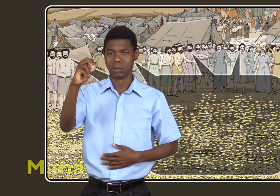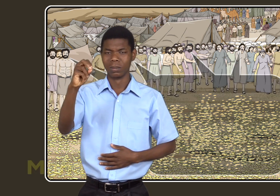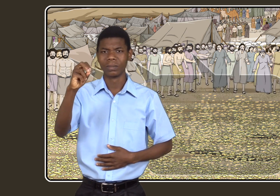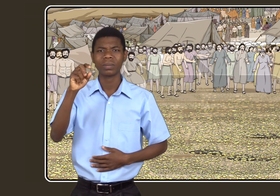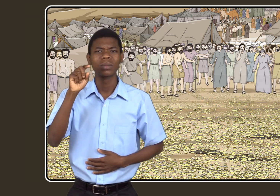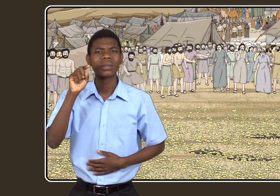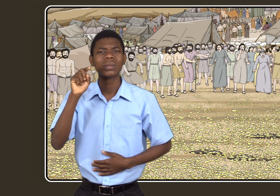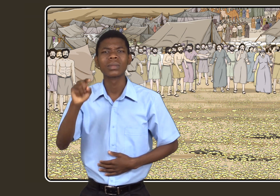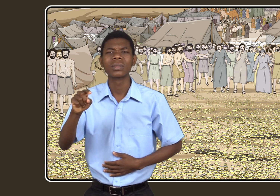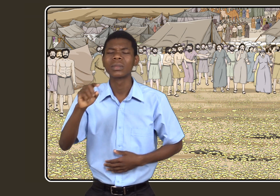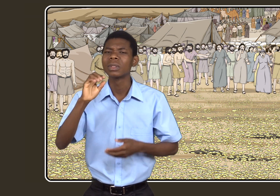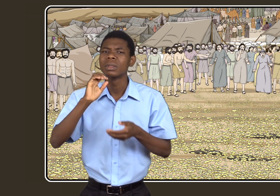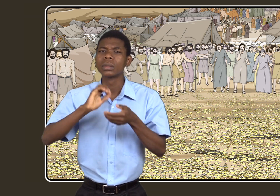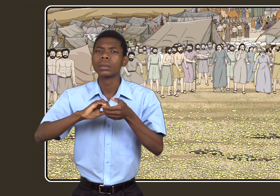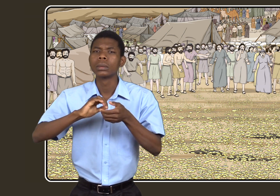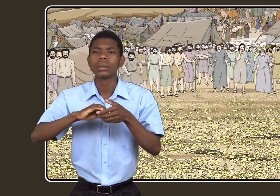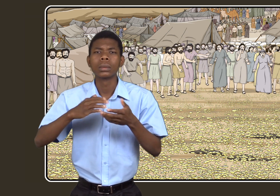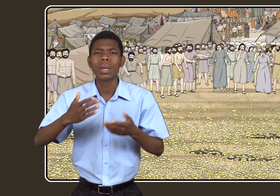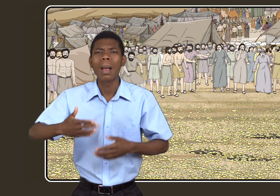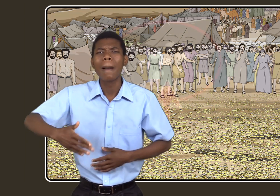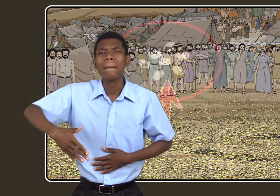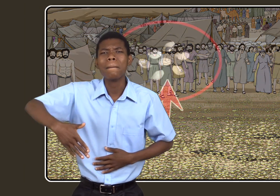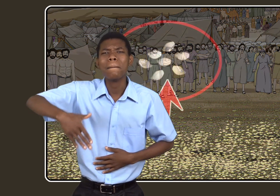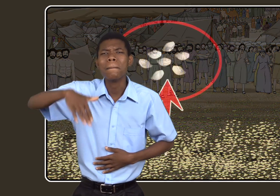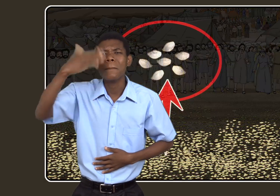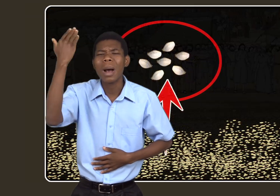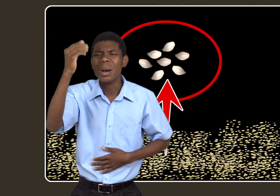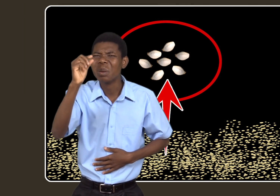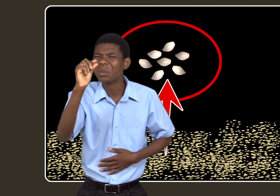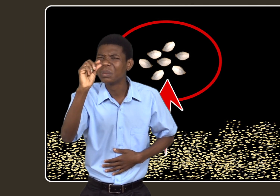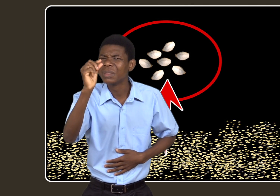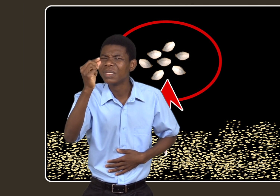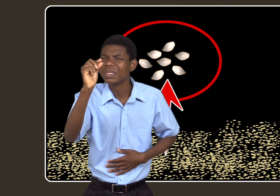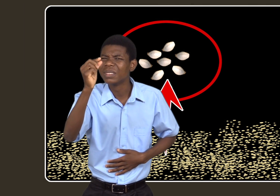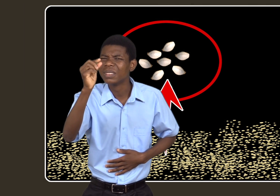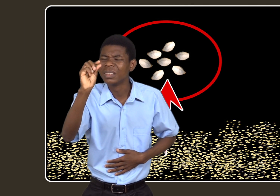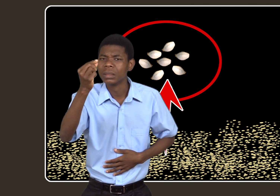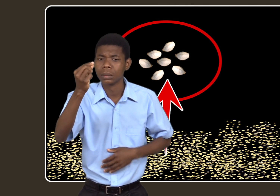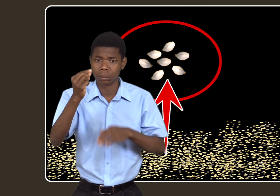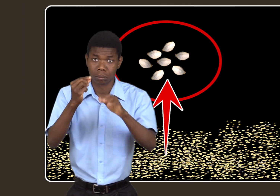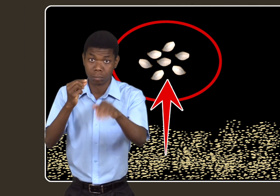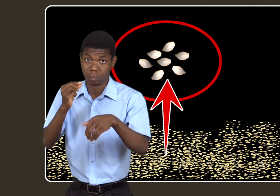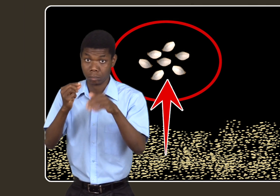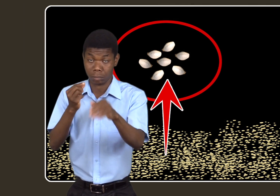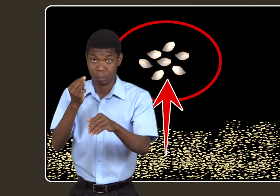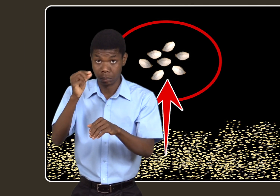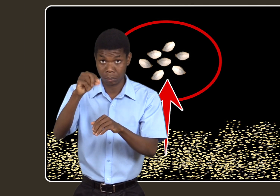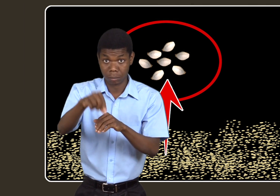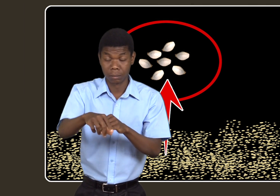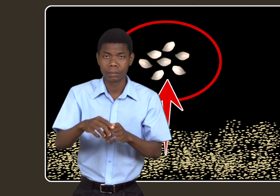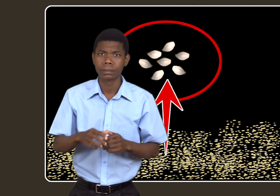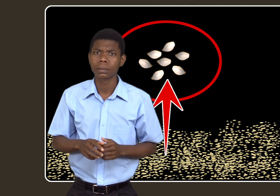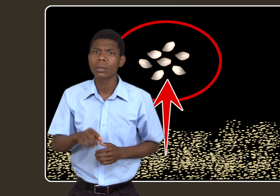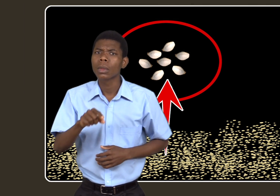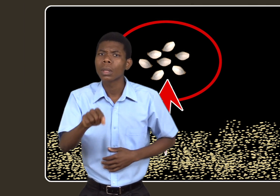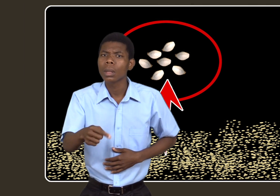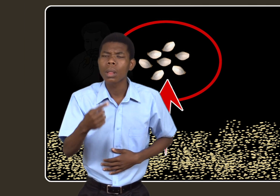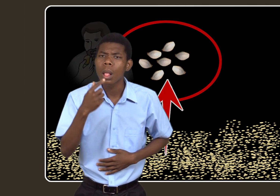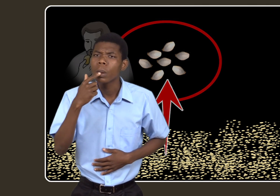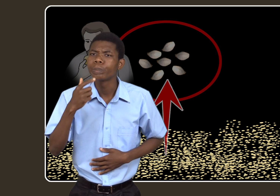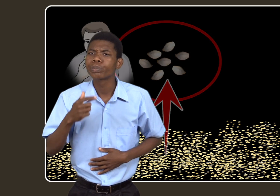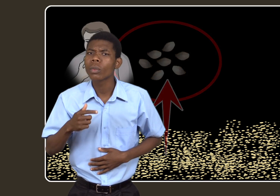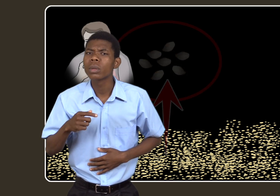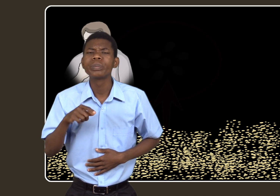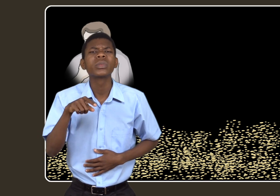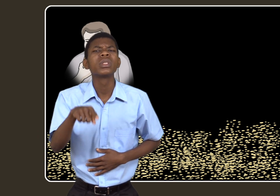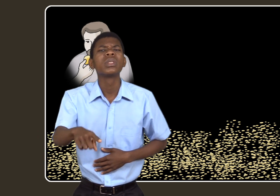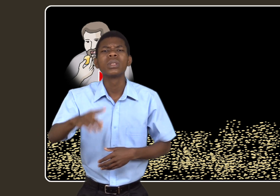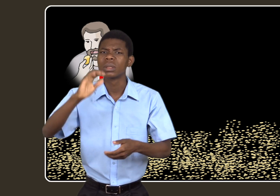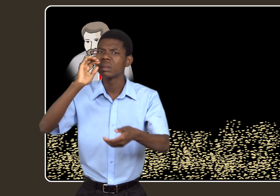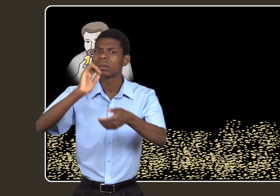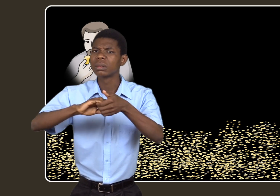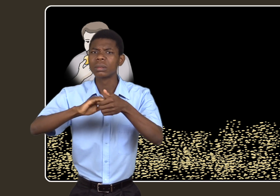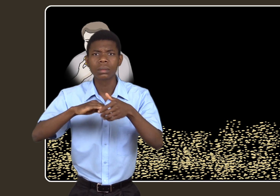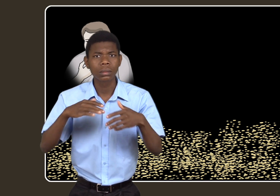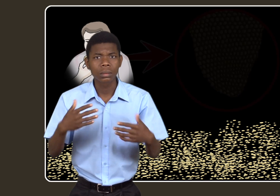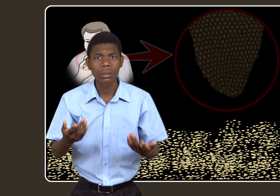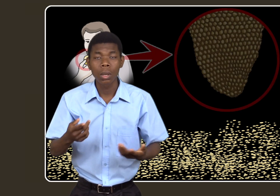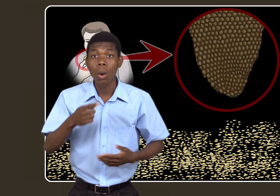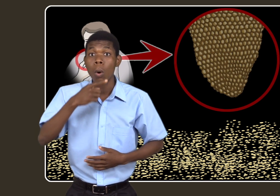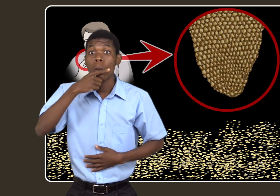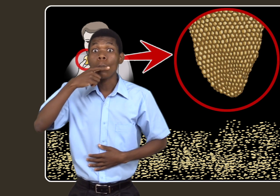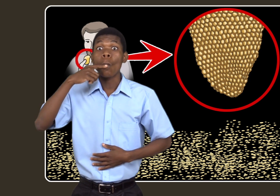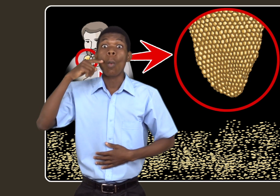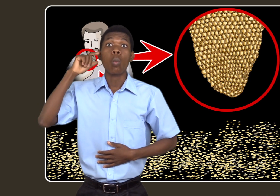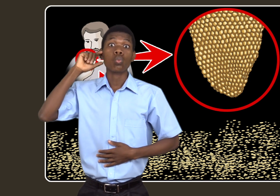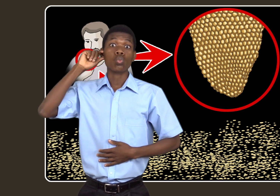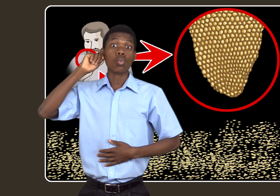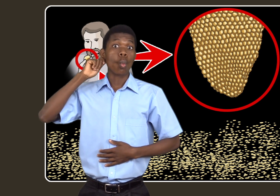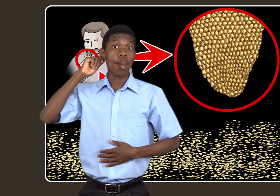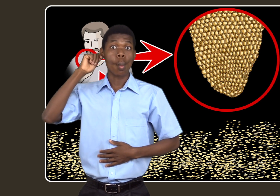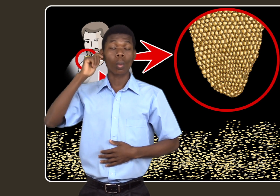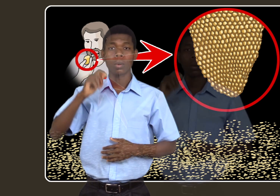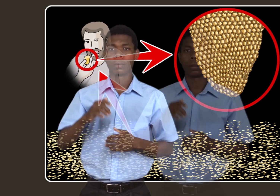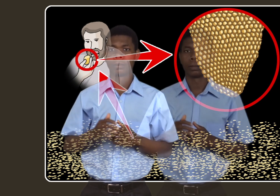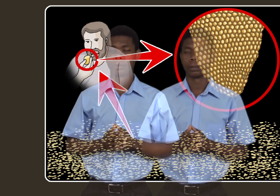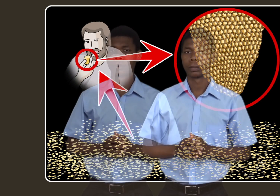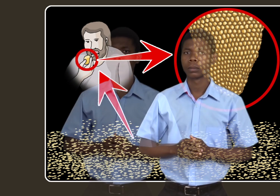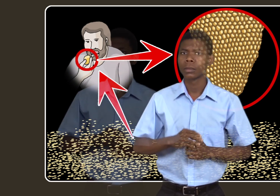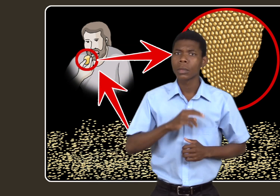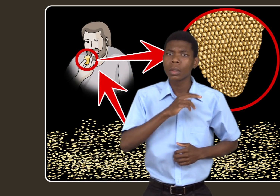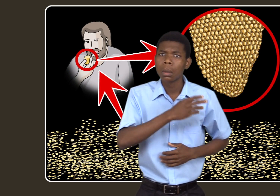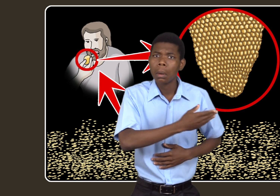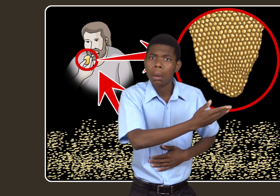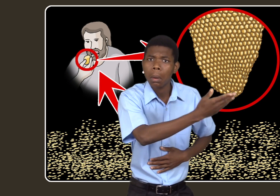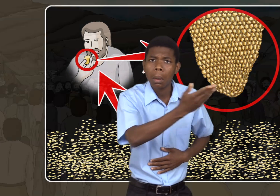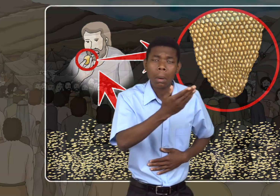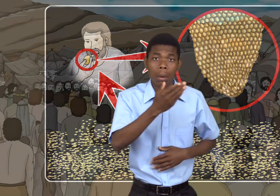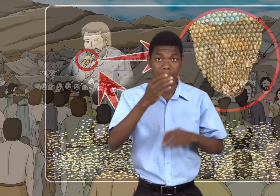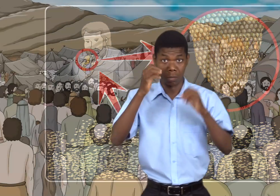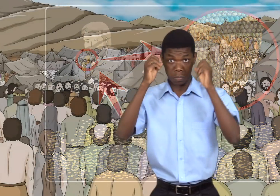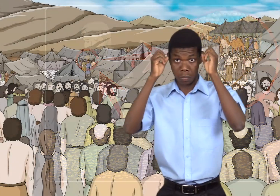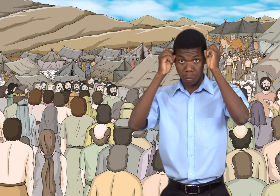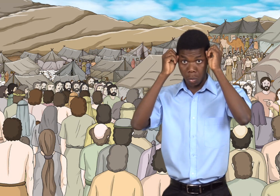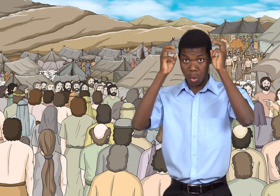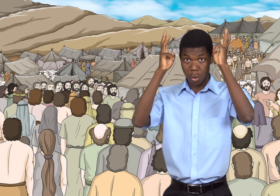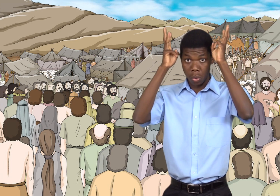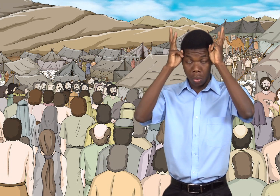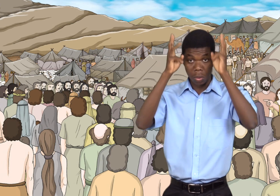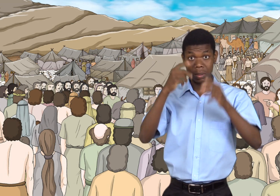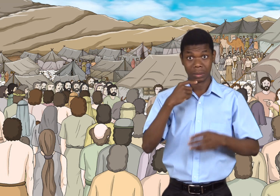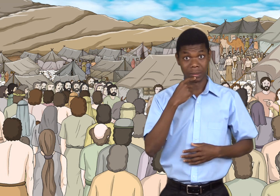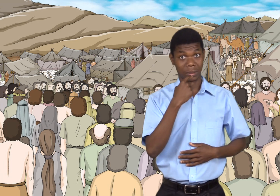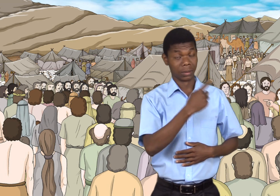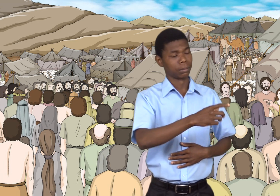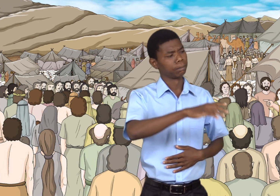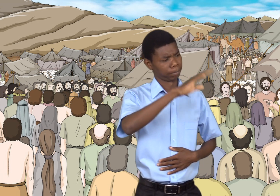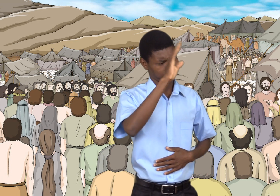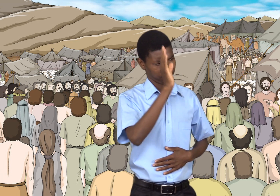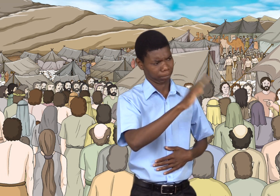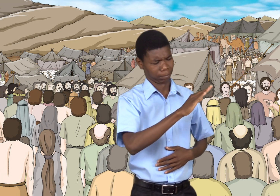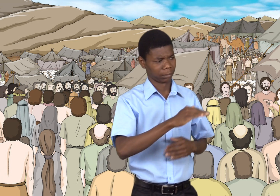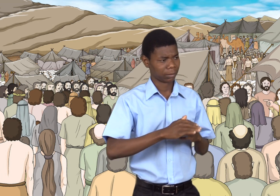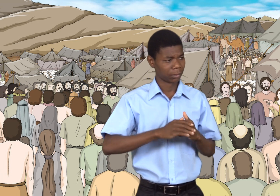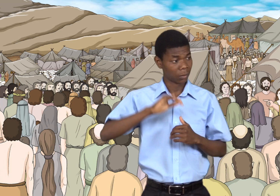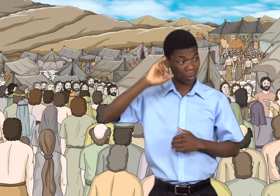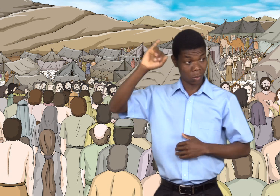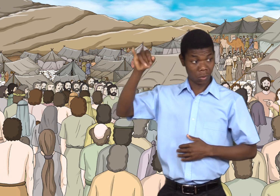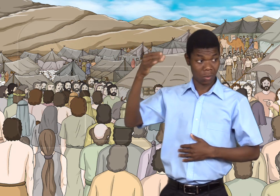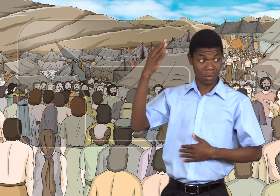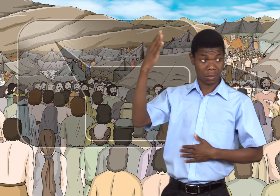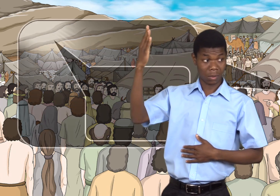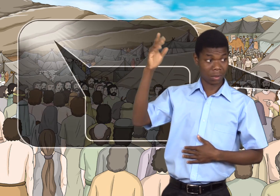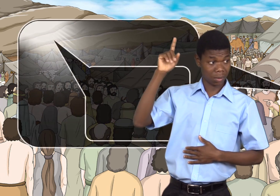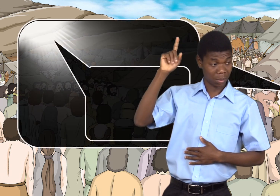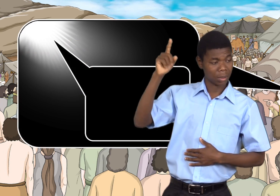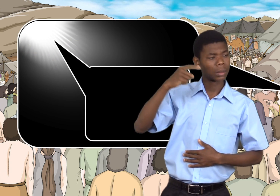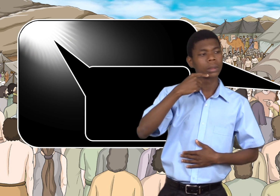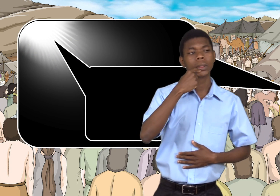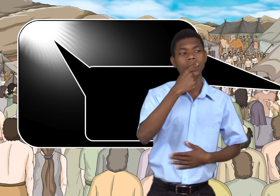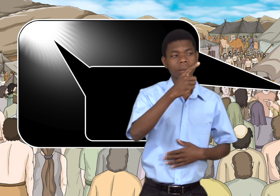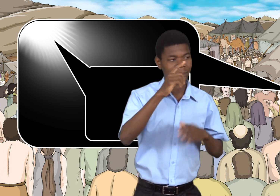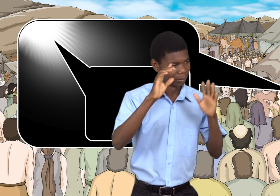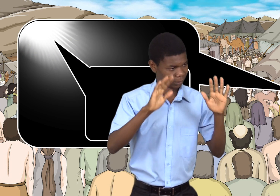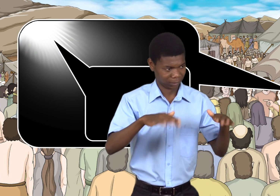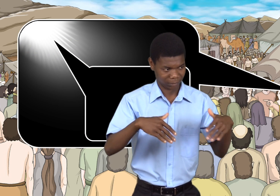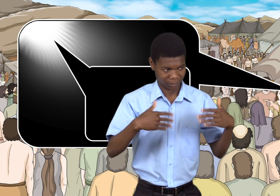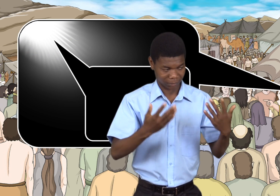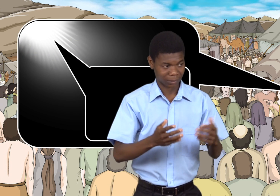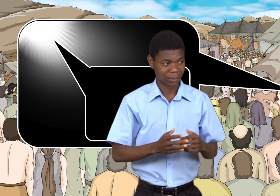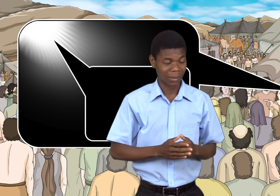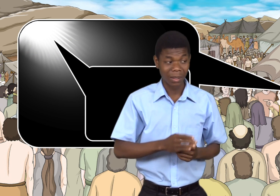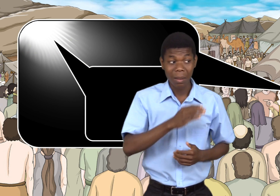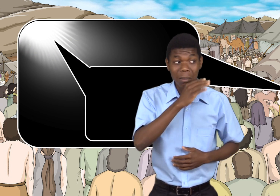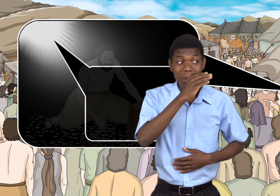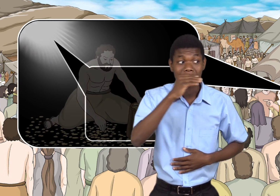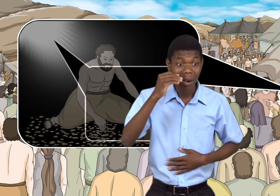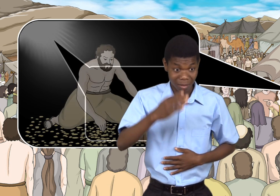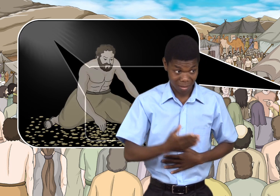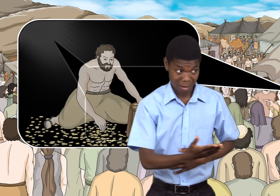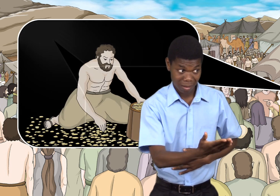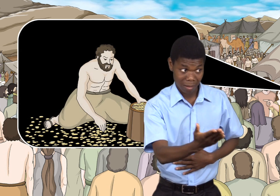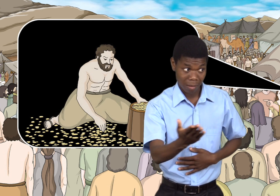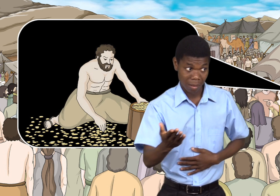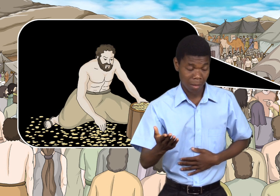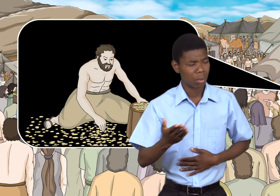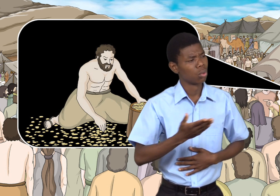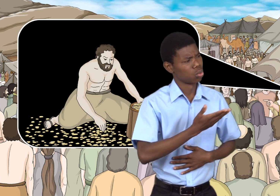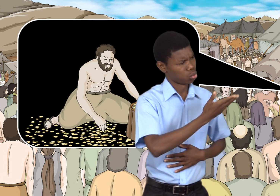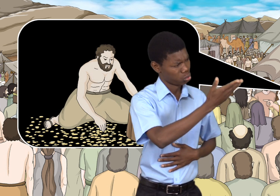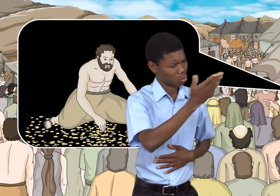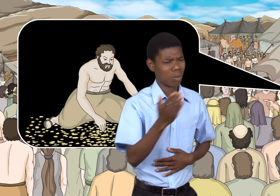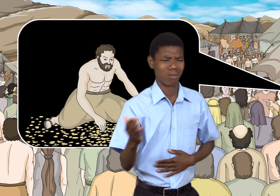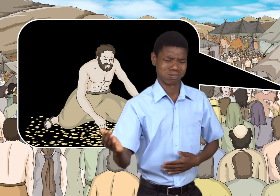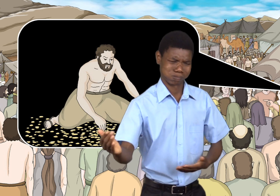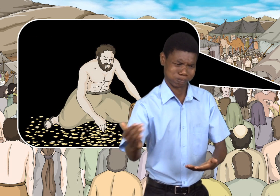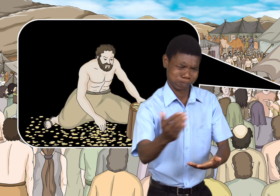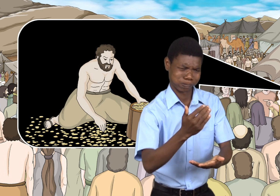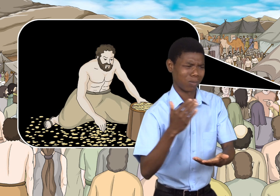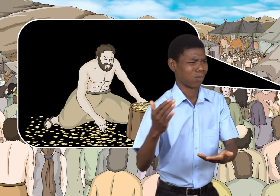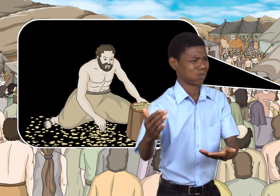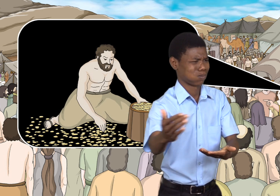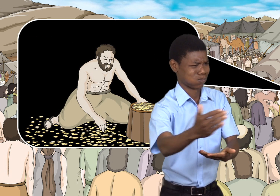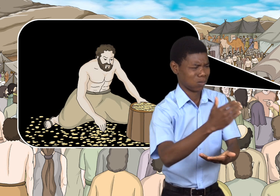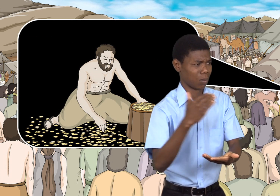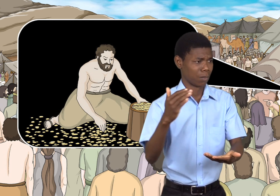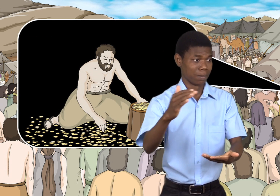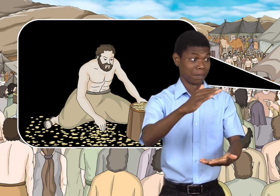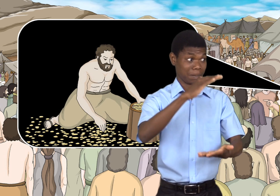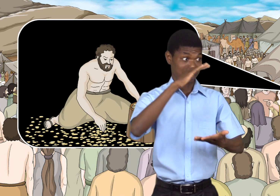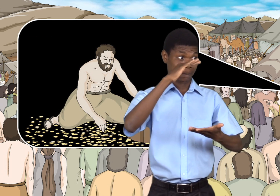It was white like coriander seed and tasted like wafers made with honey.